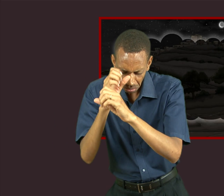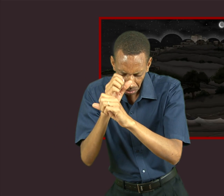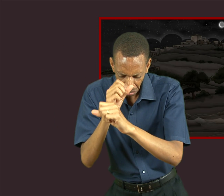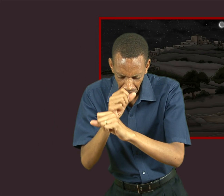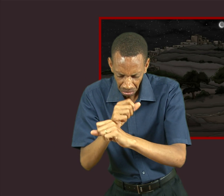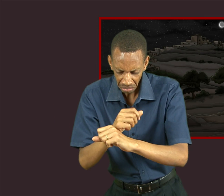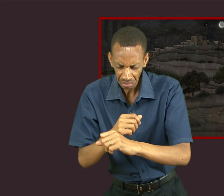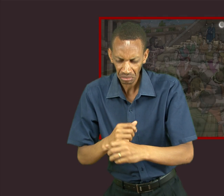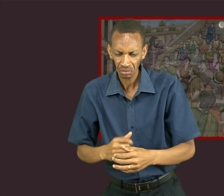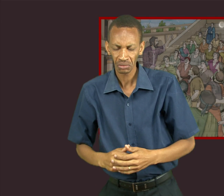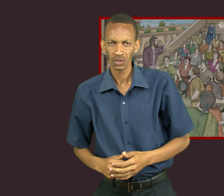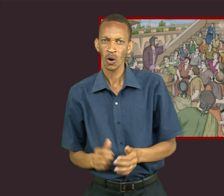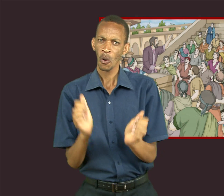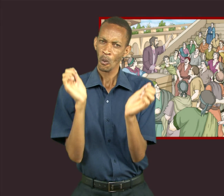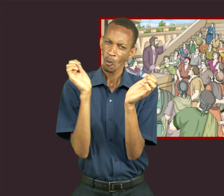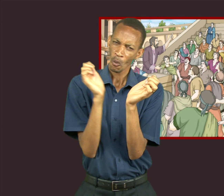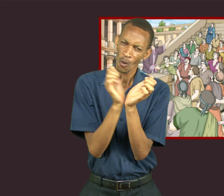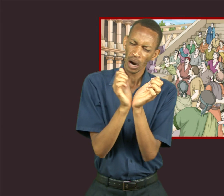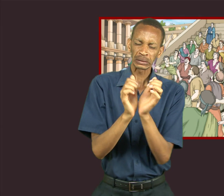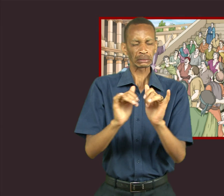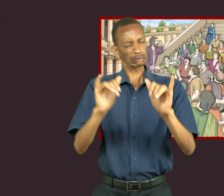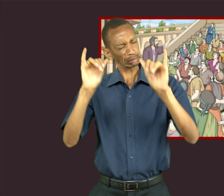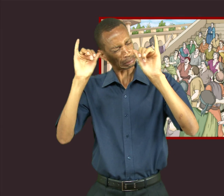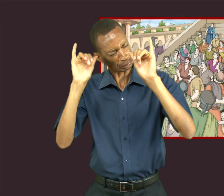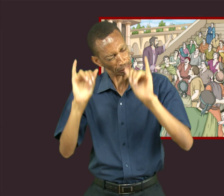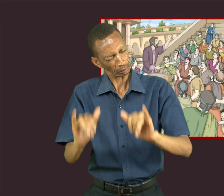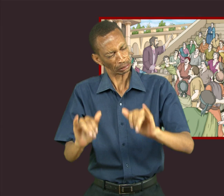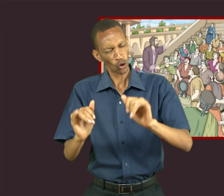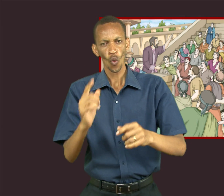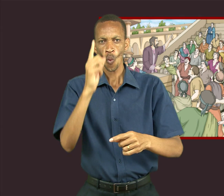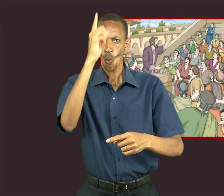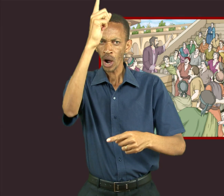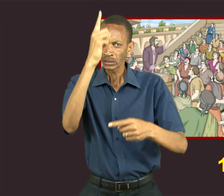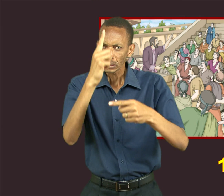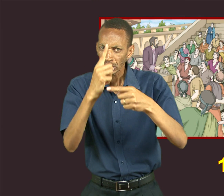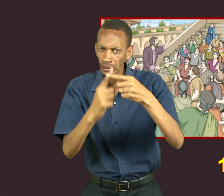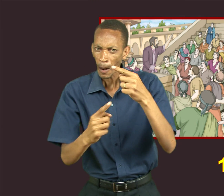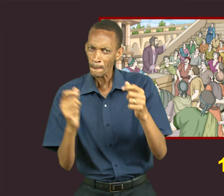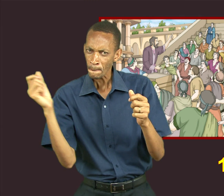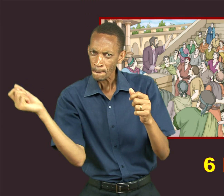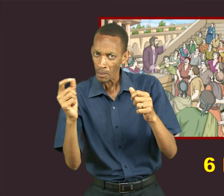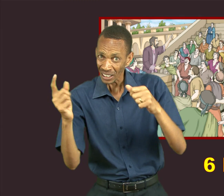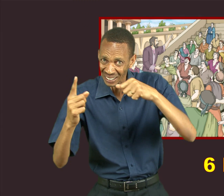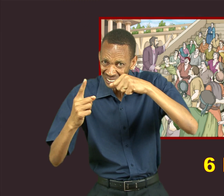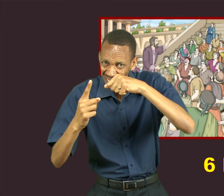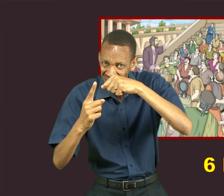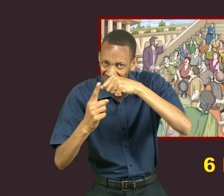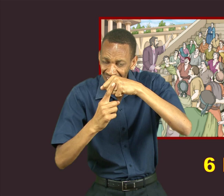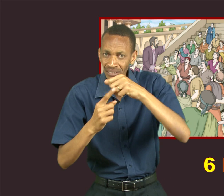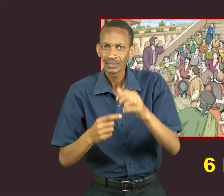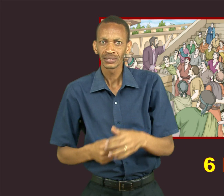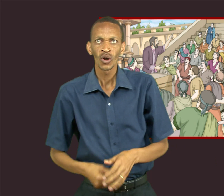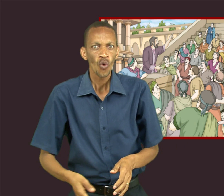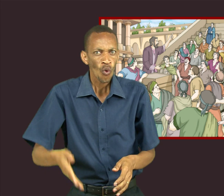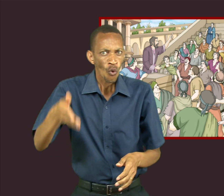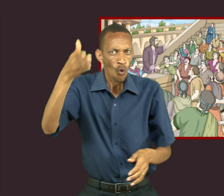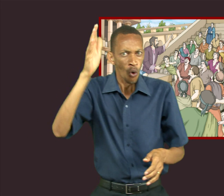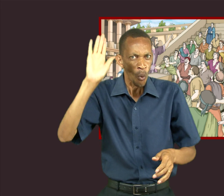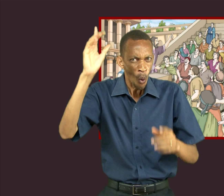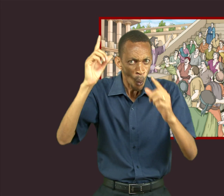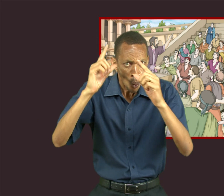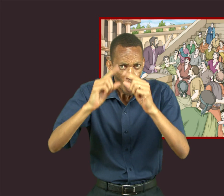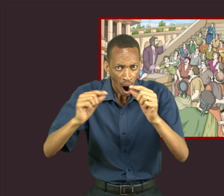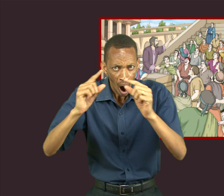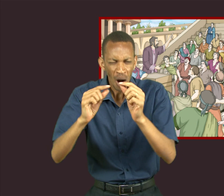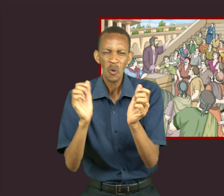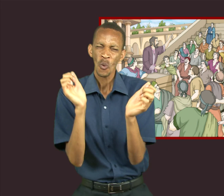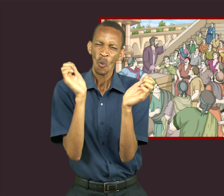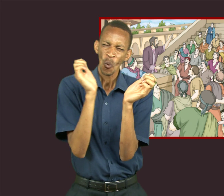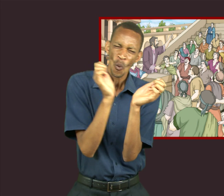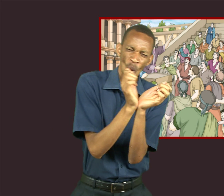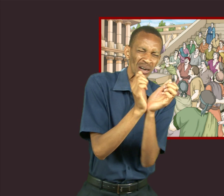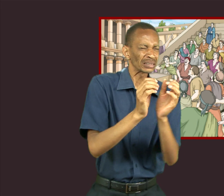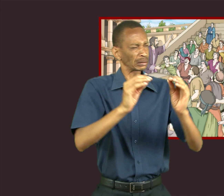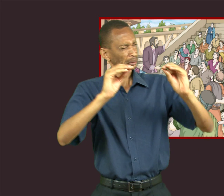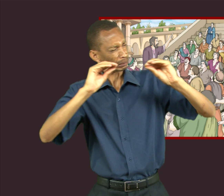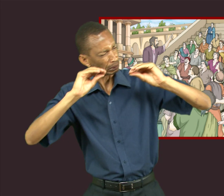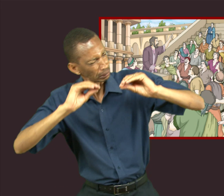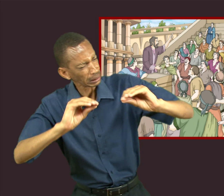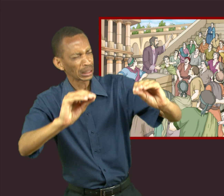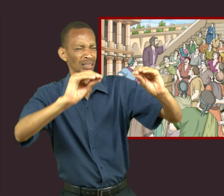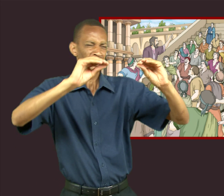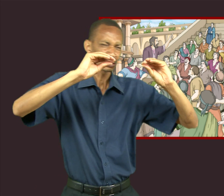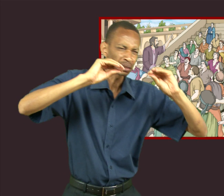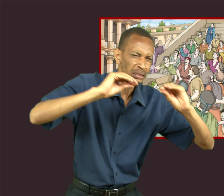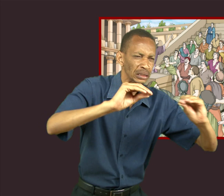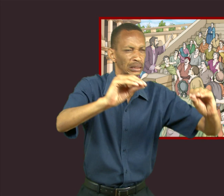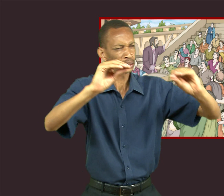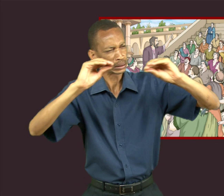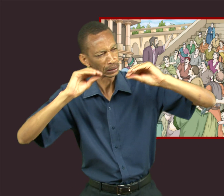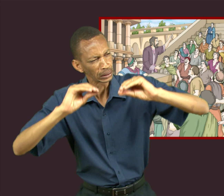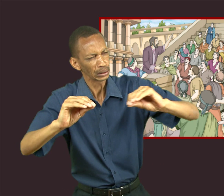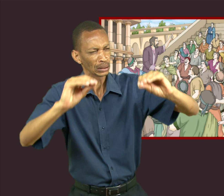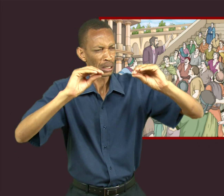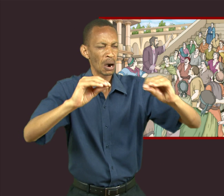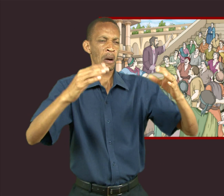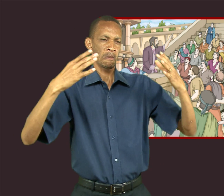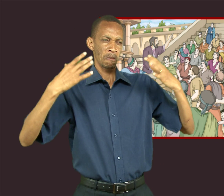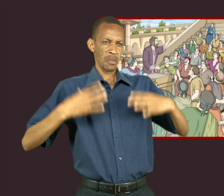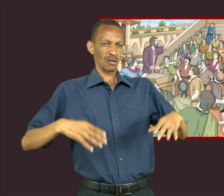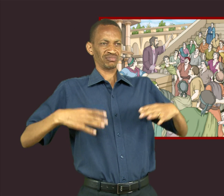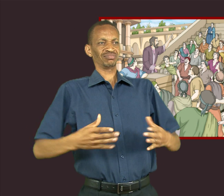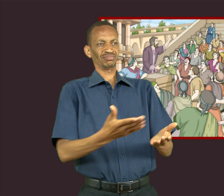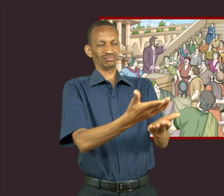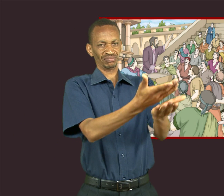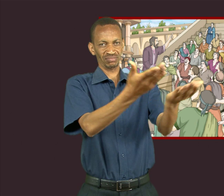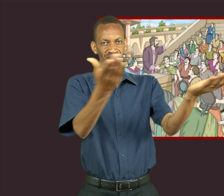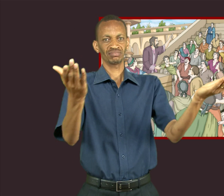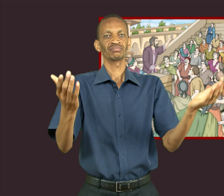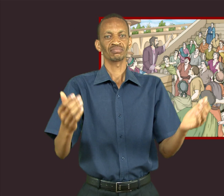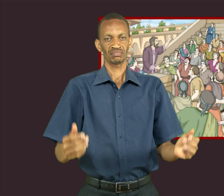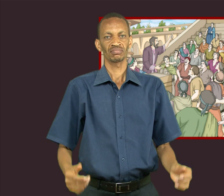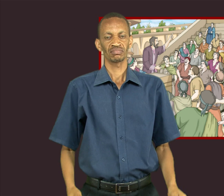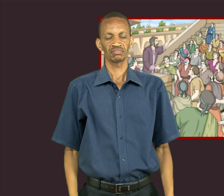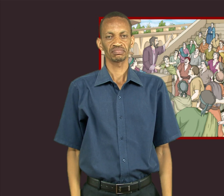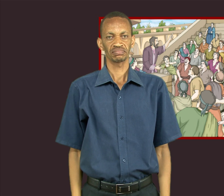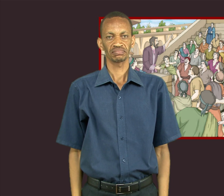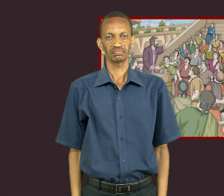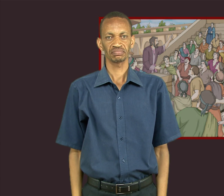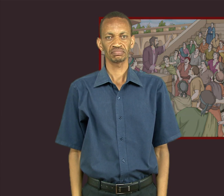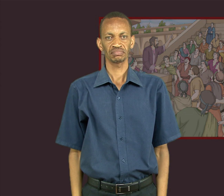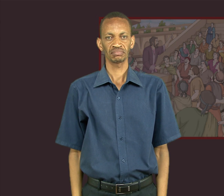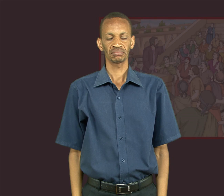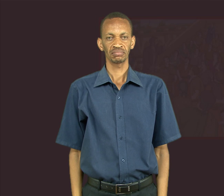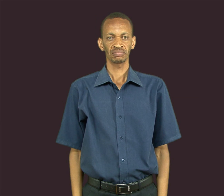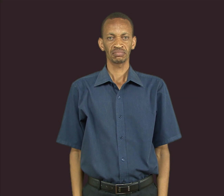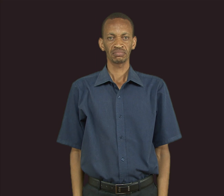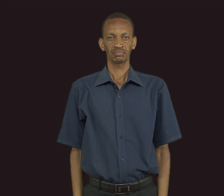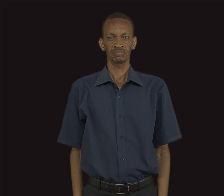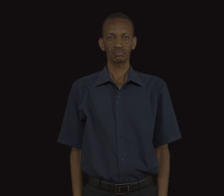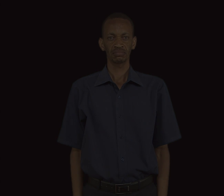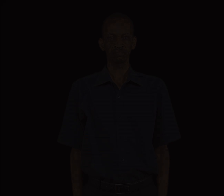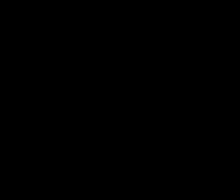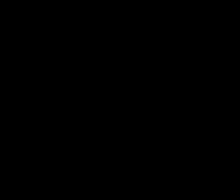So Paul stayed for a year and a half, teaching the word of God among the Corinthians.